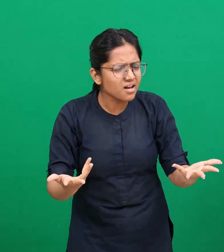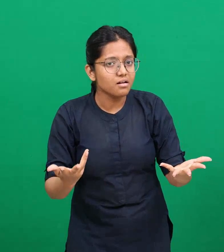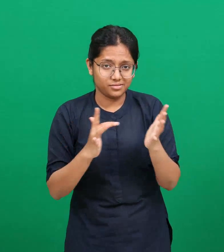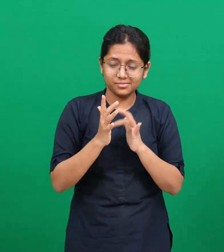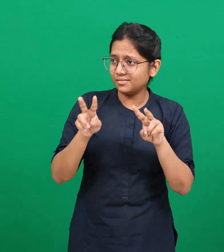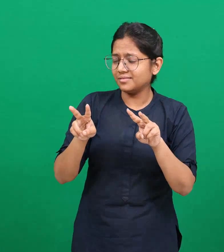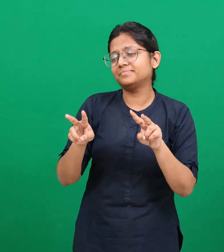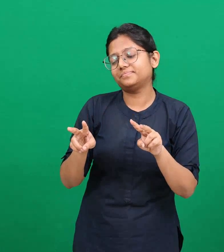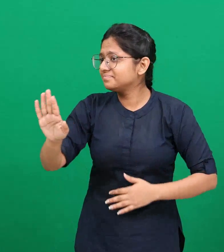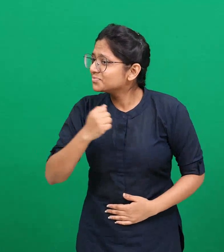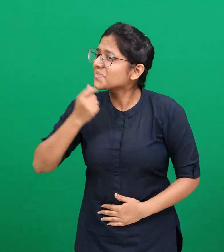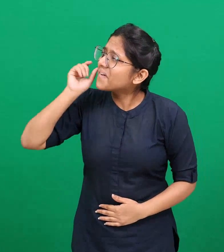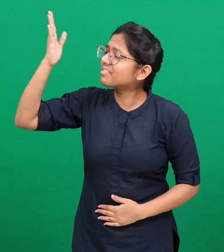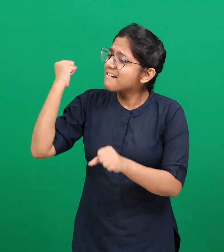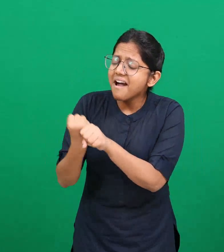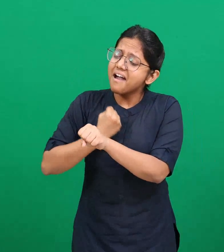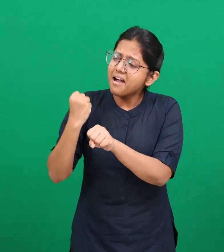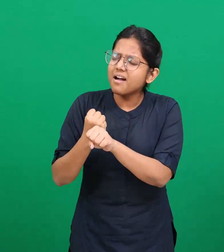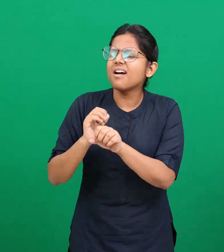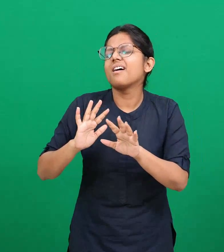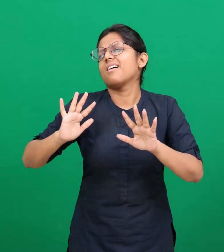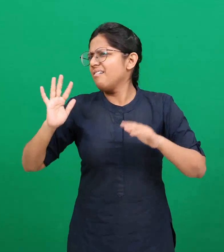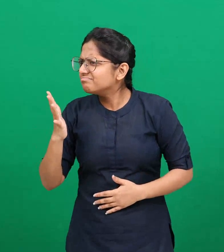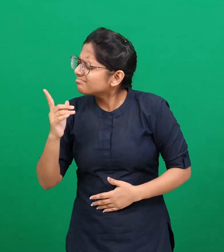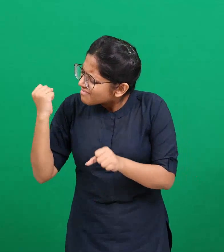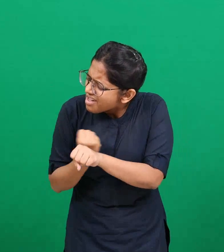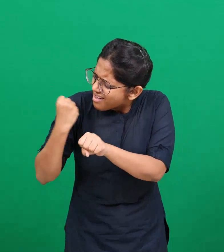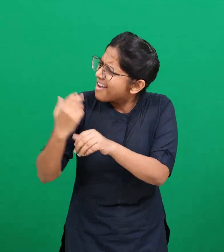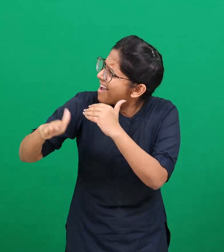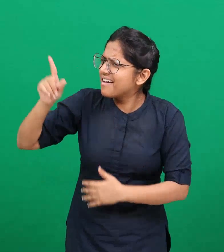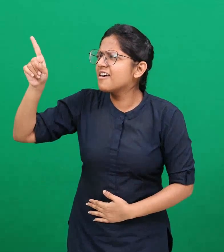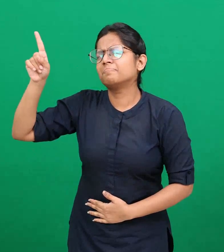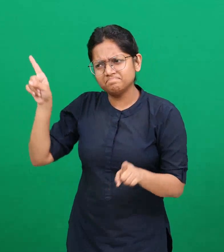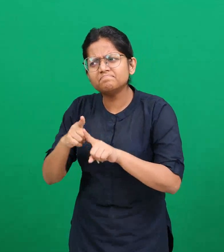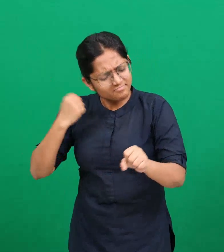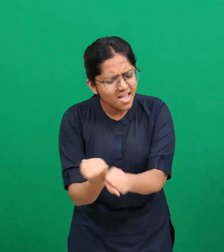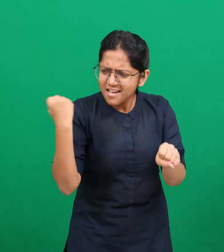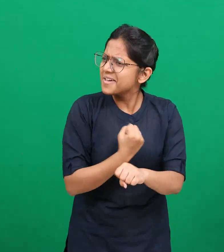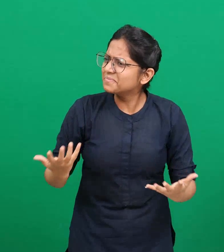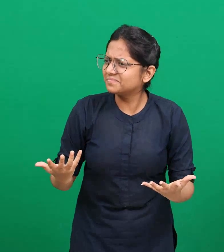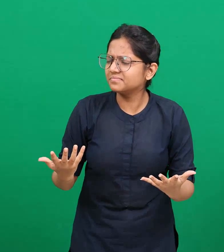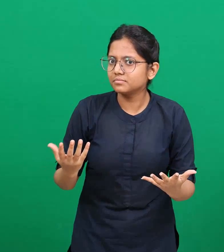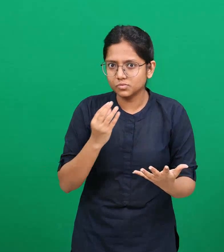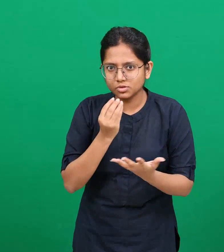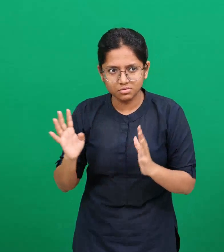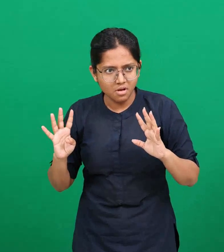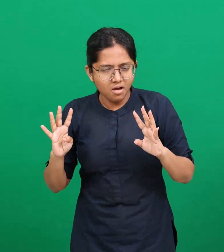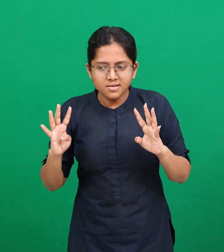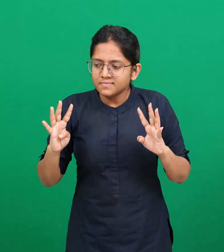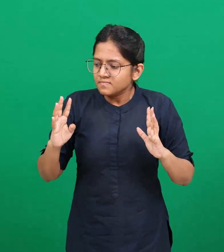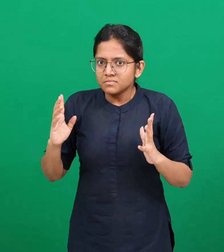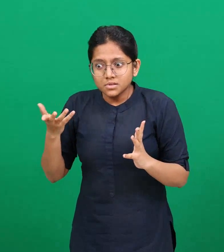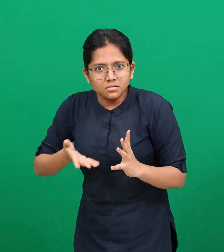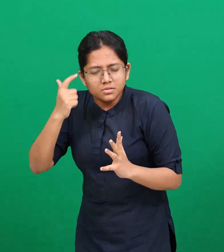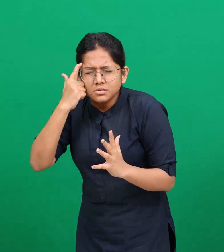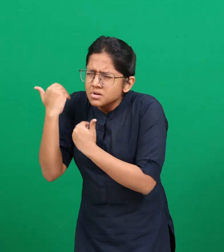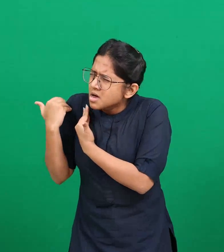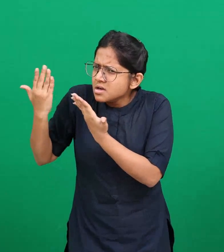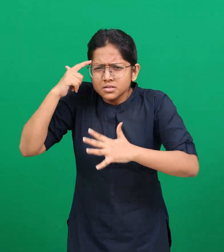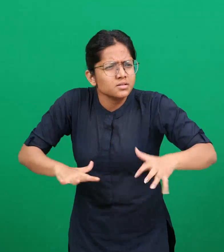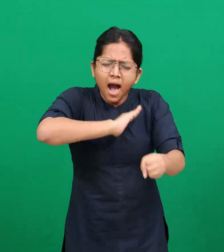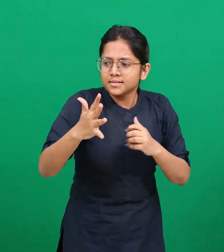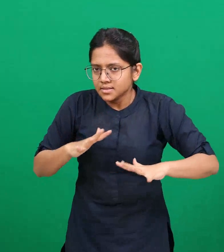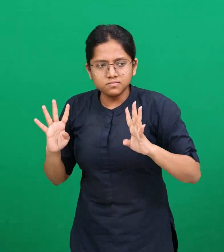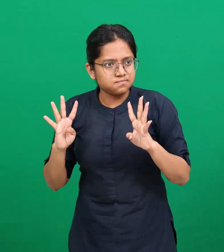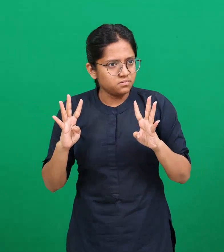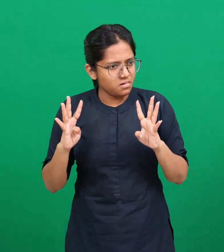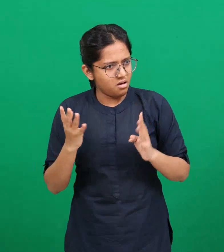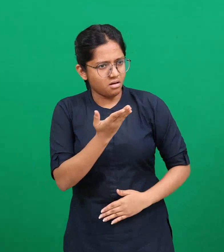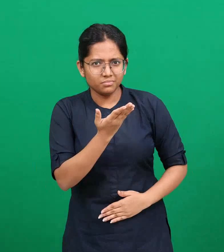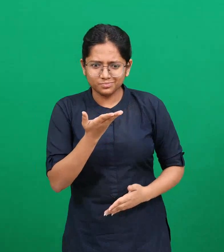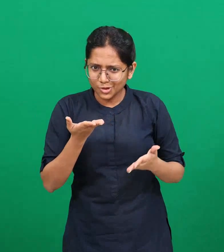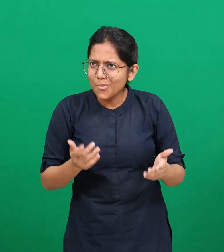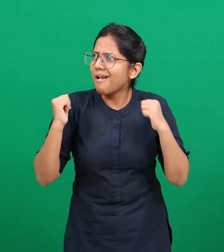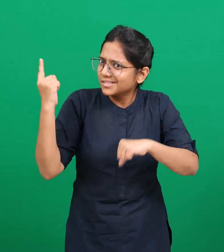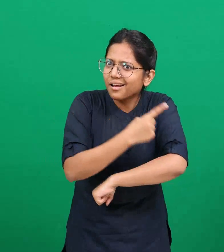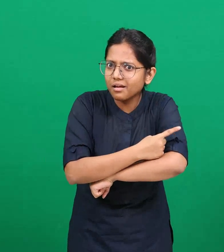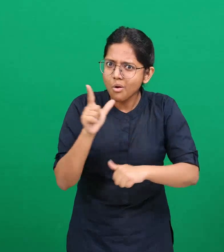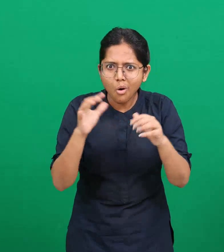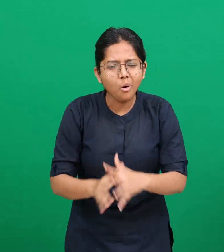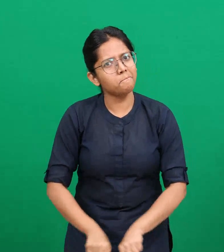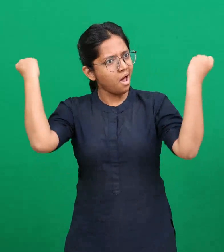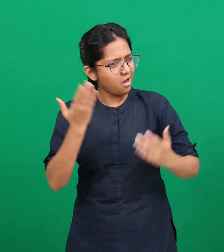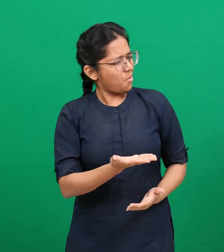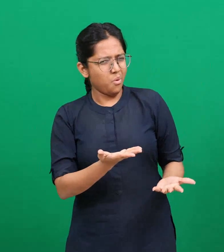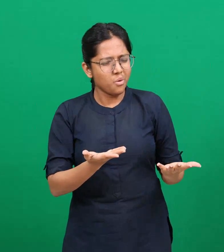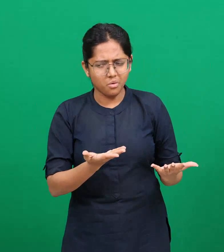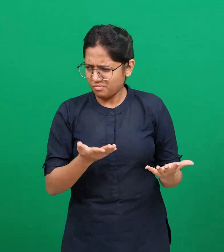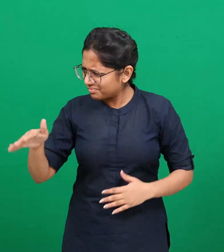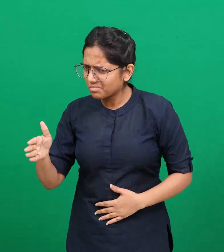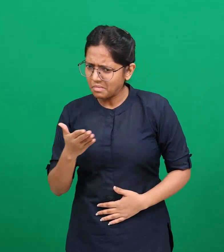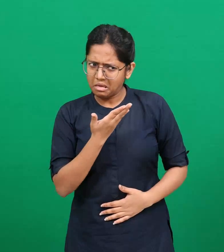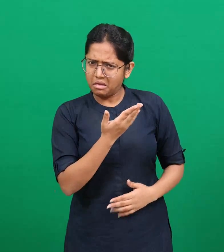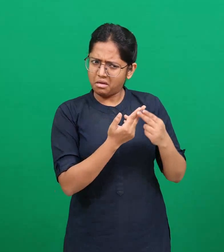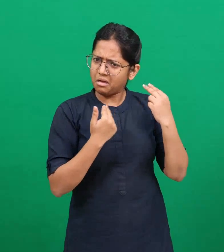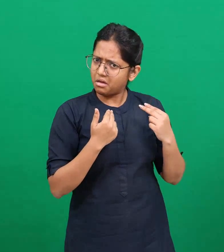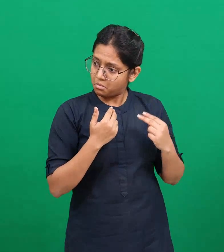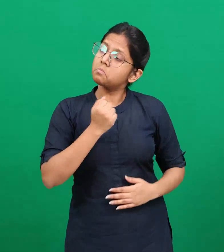But Jesus answered them, "To this very day My Father is at His work, and I too am working." Because of this, the Jews tried all the harder to kill Him.